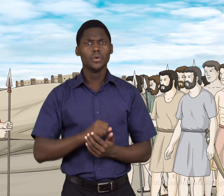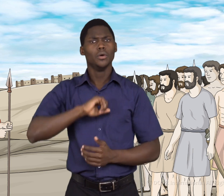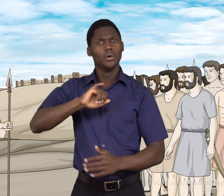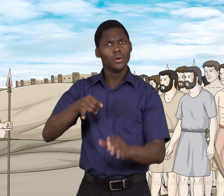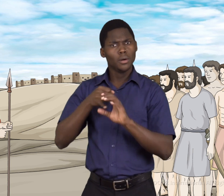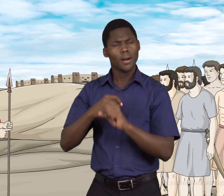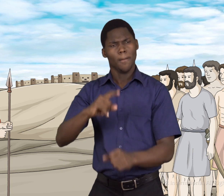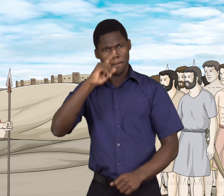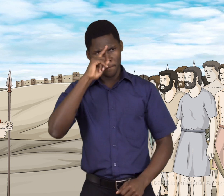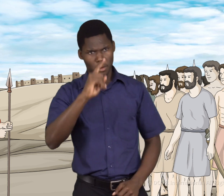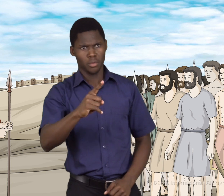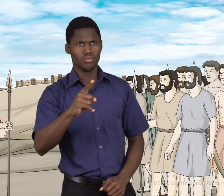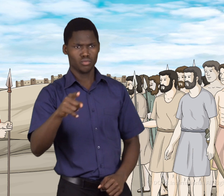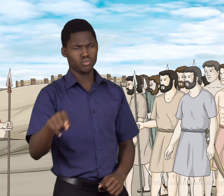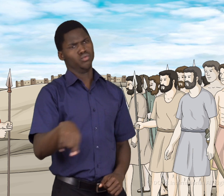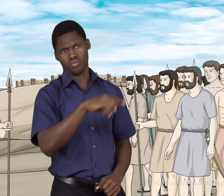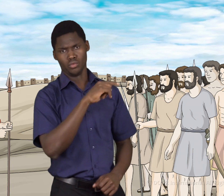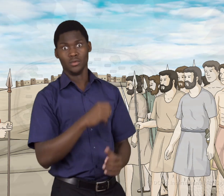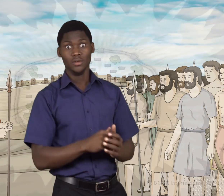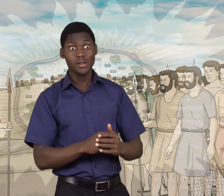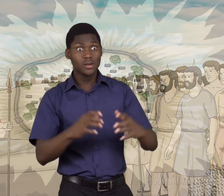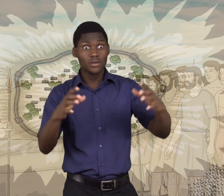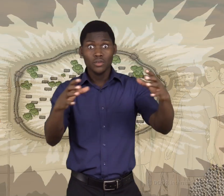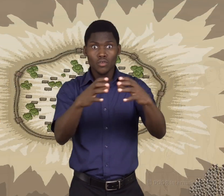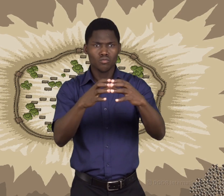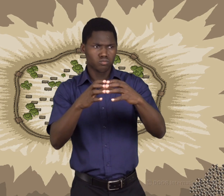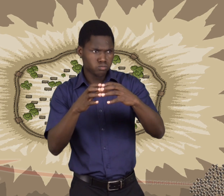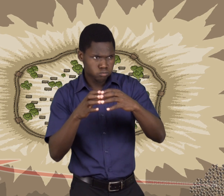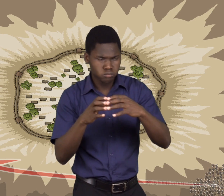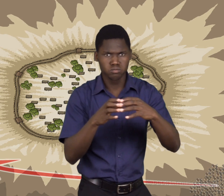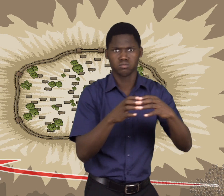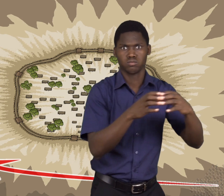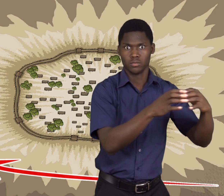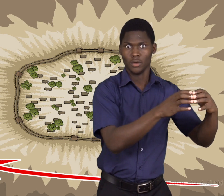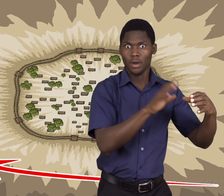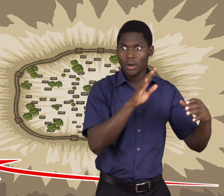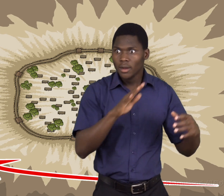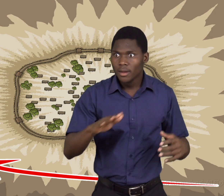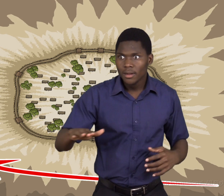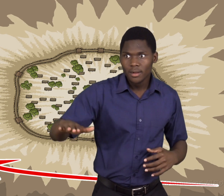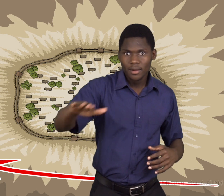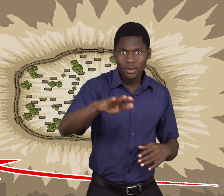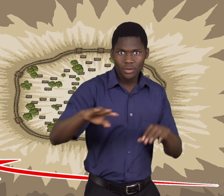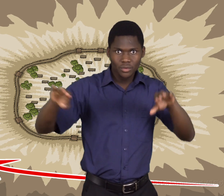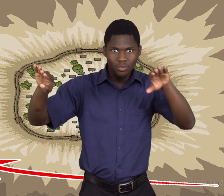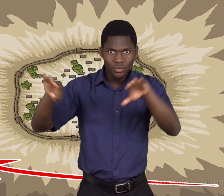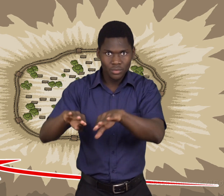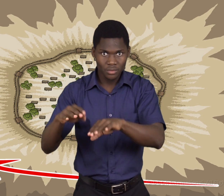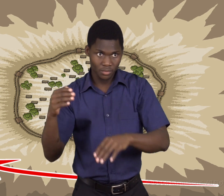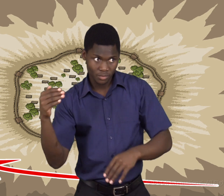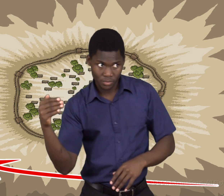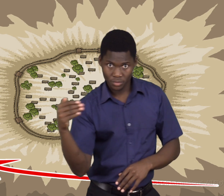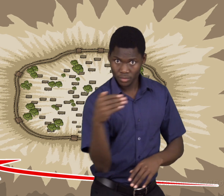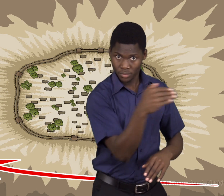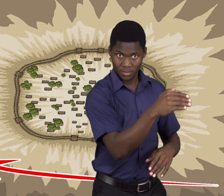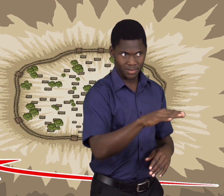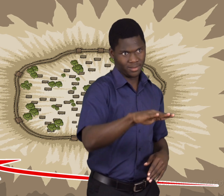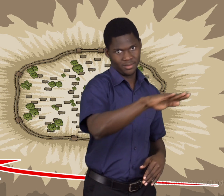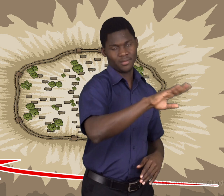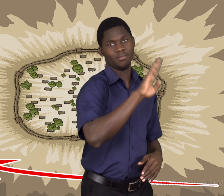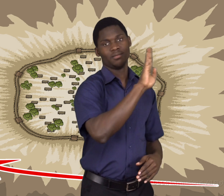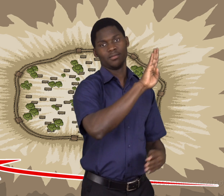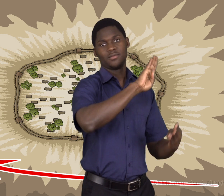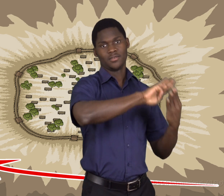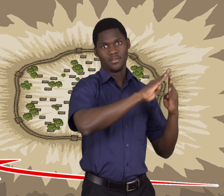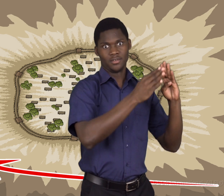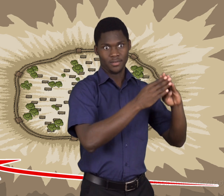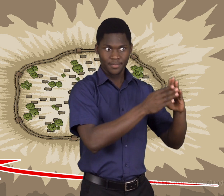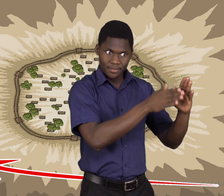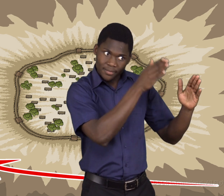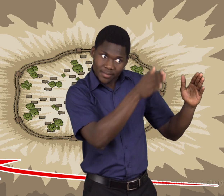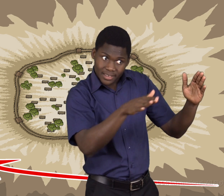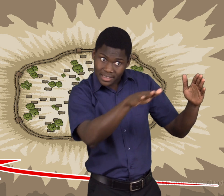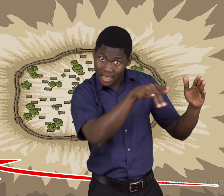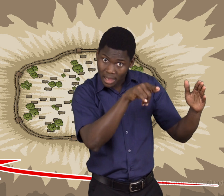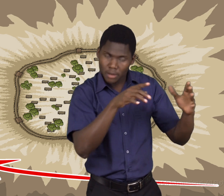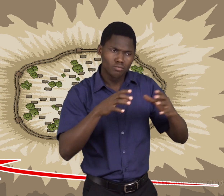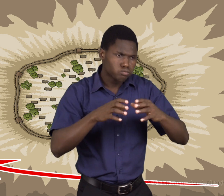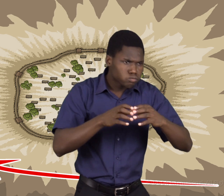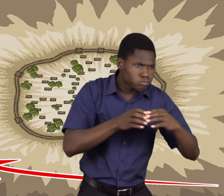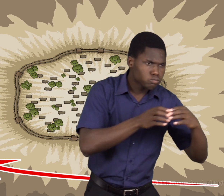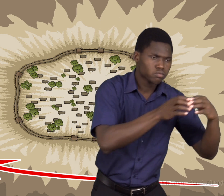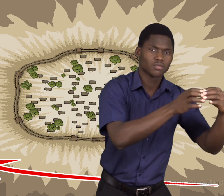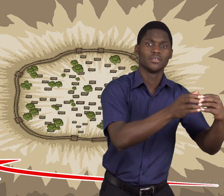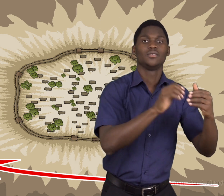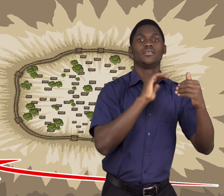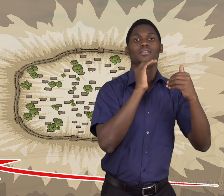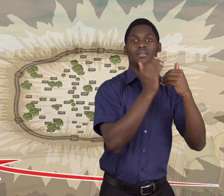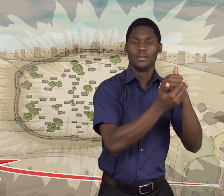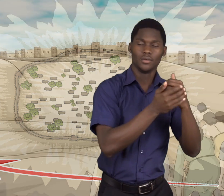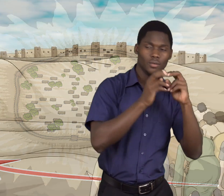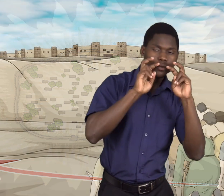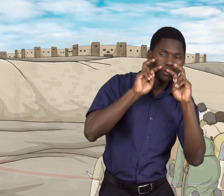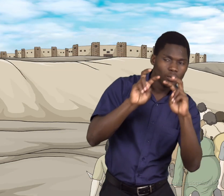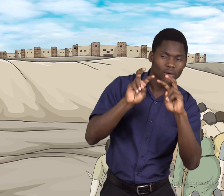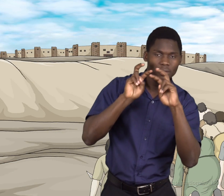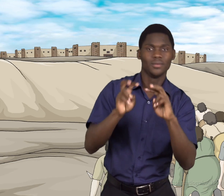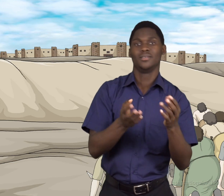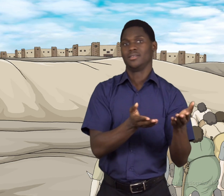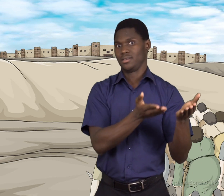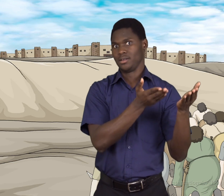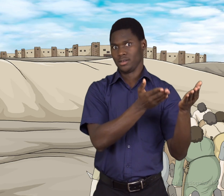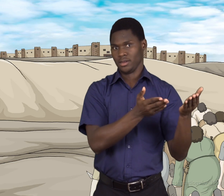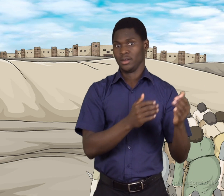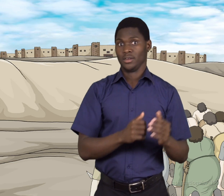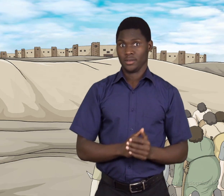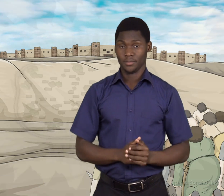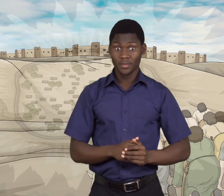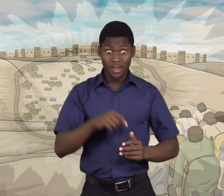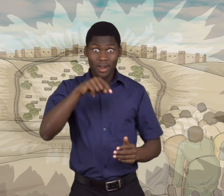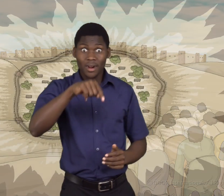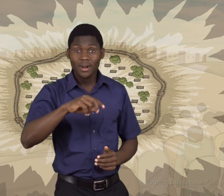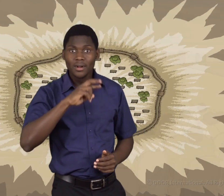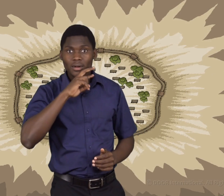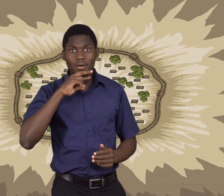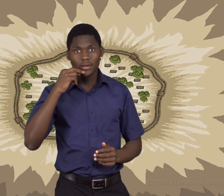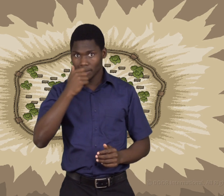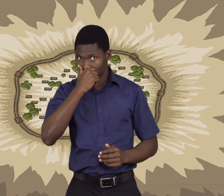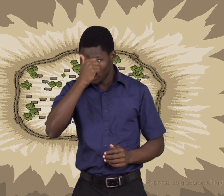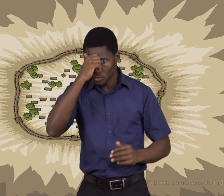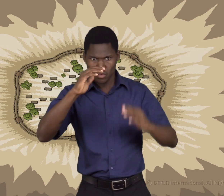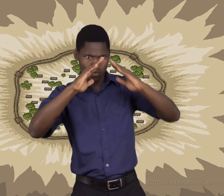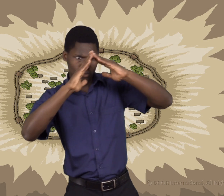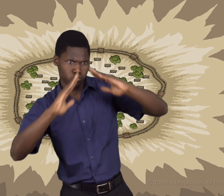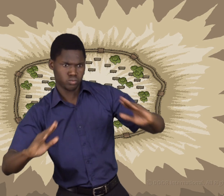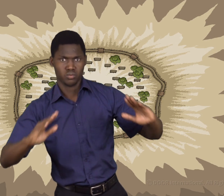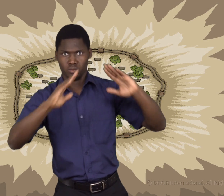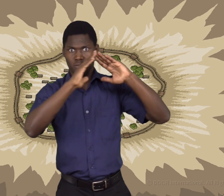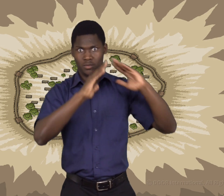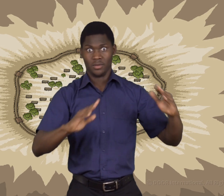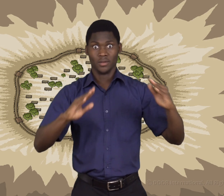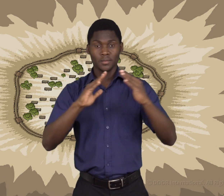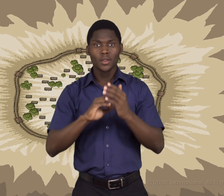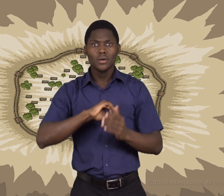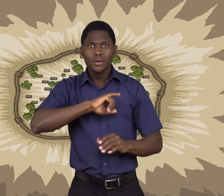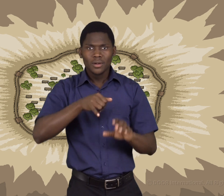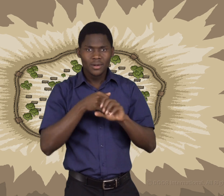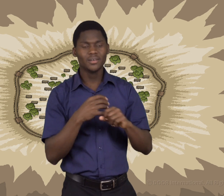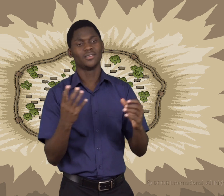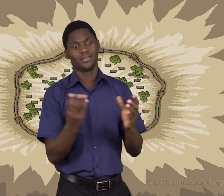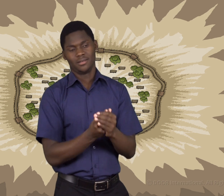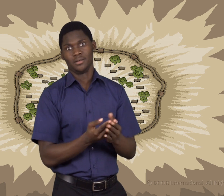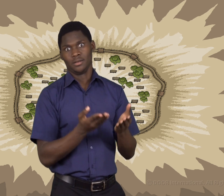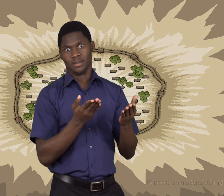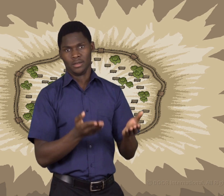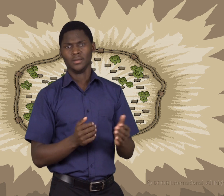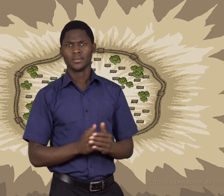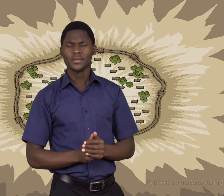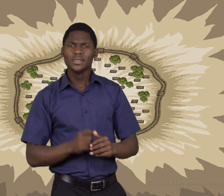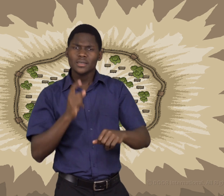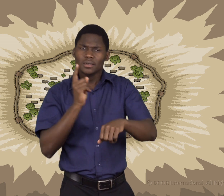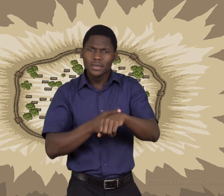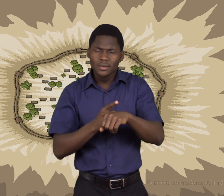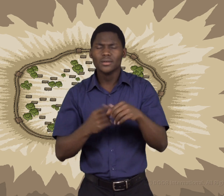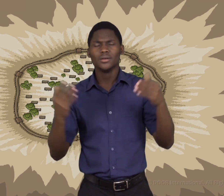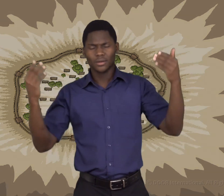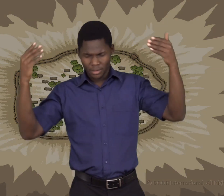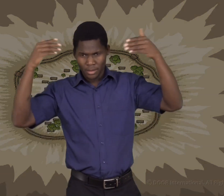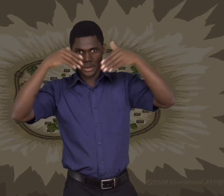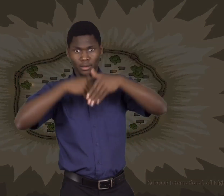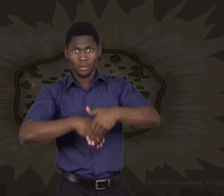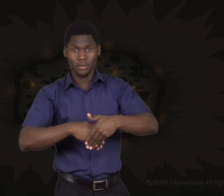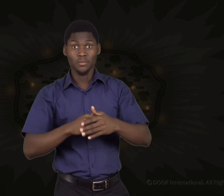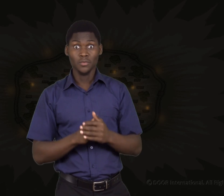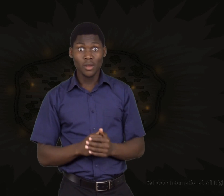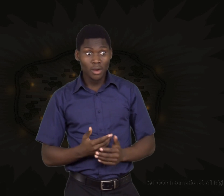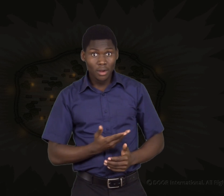So Joshua sent them out, and they went to the place of ambush and lay in wait between Bethel and Ai, to the west of Ai. But Joshua spent that night among the people.